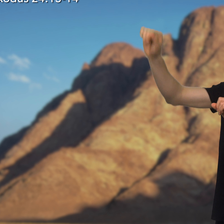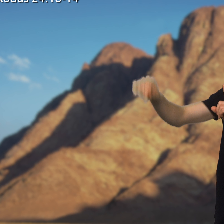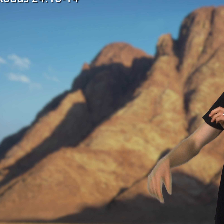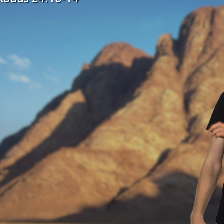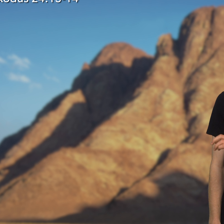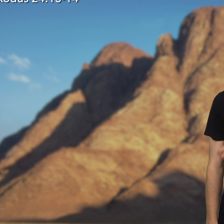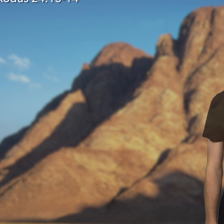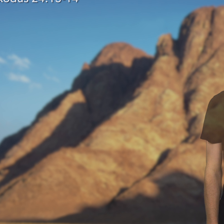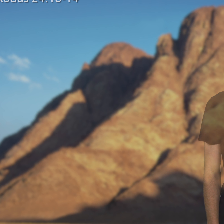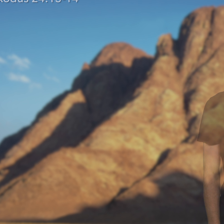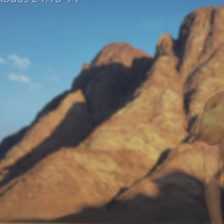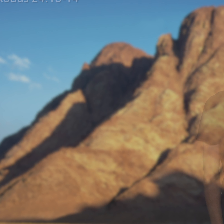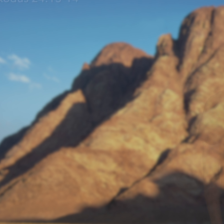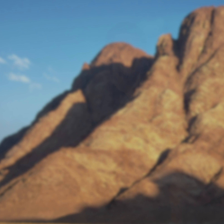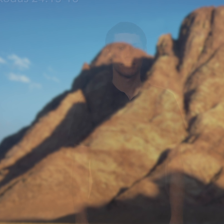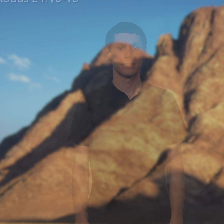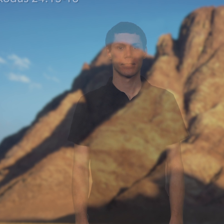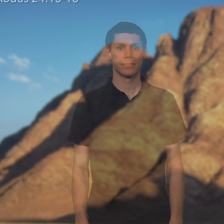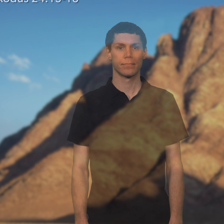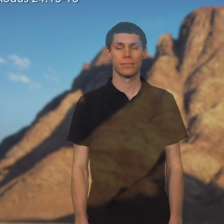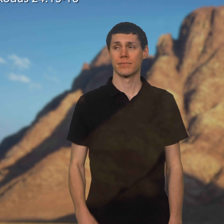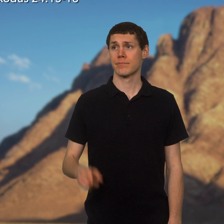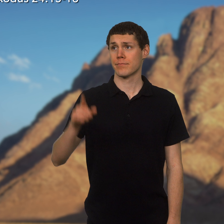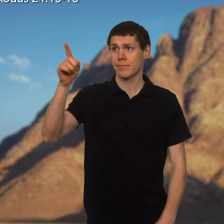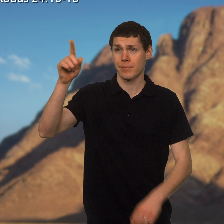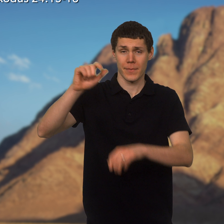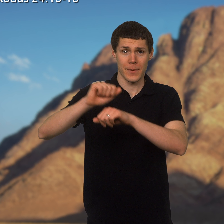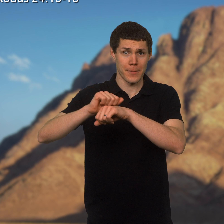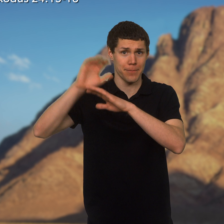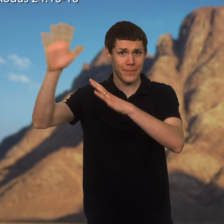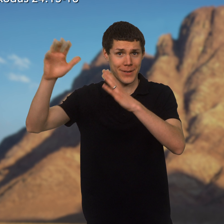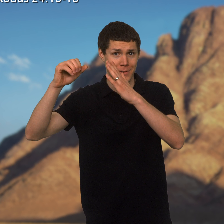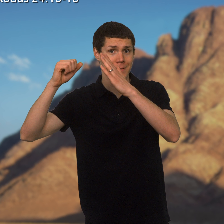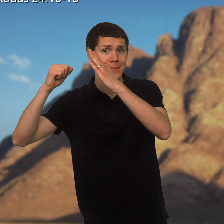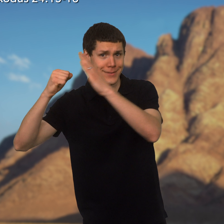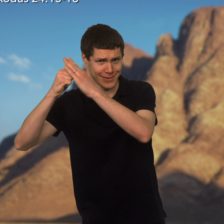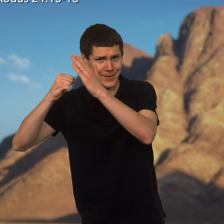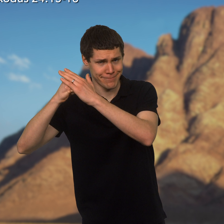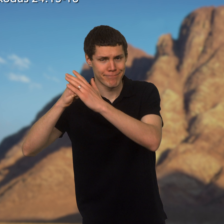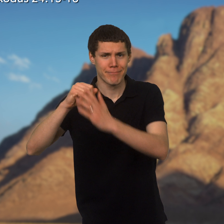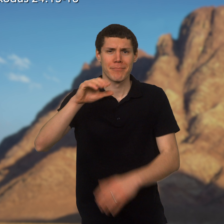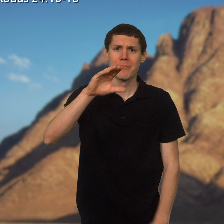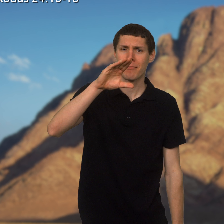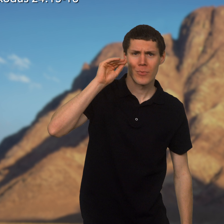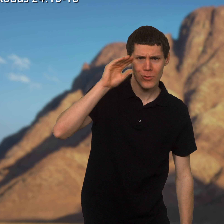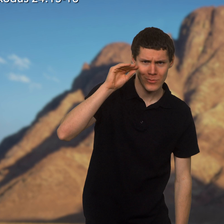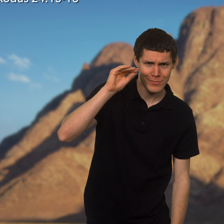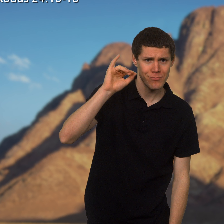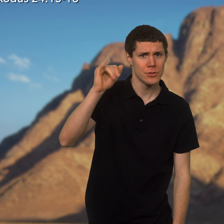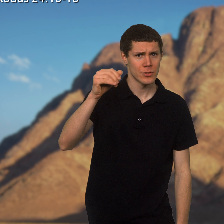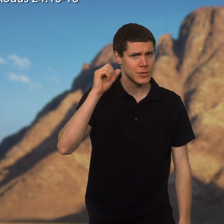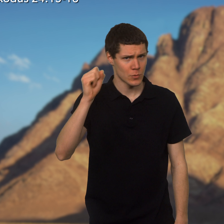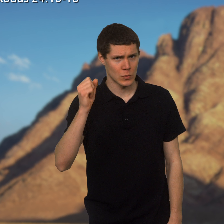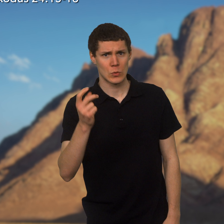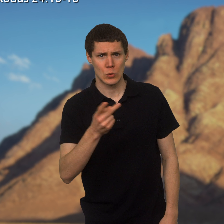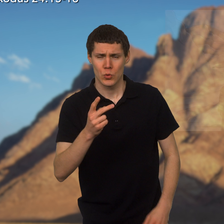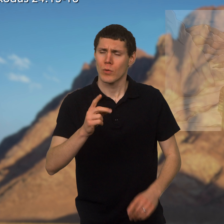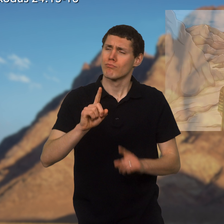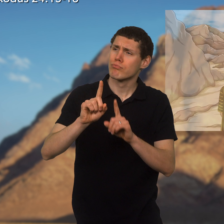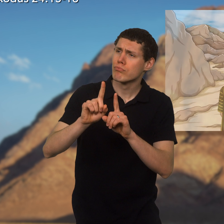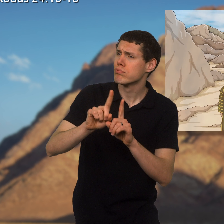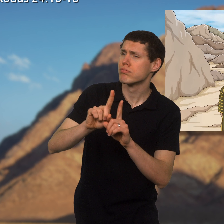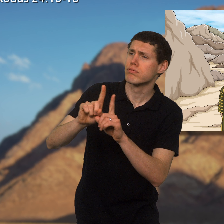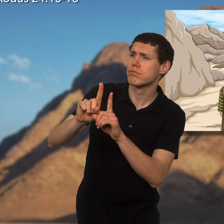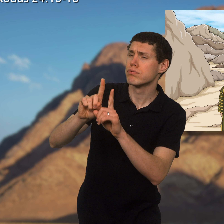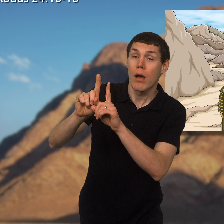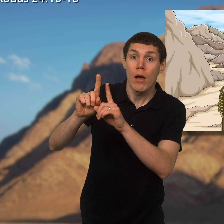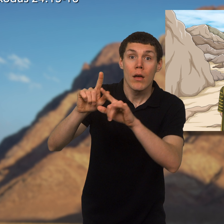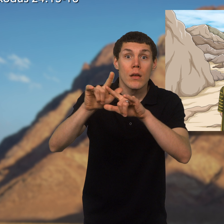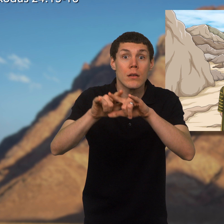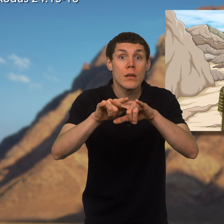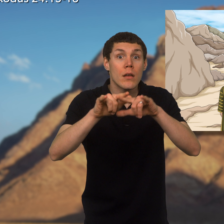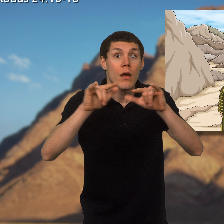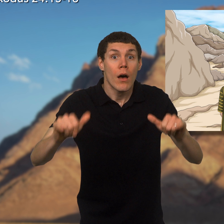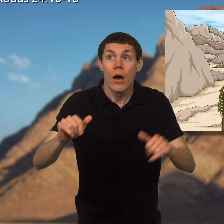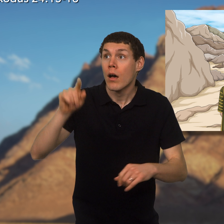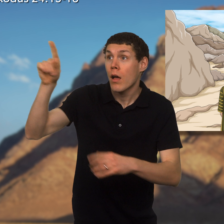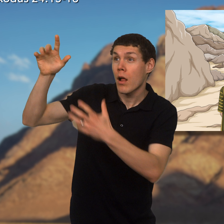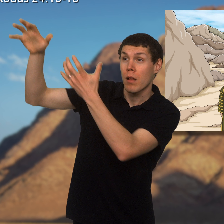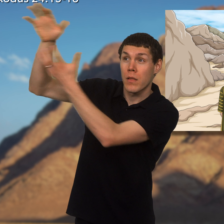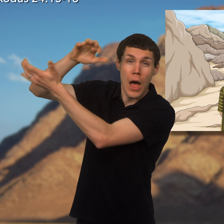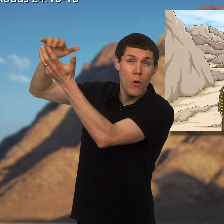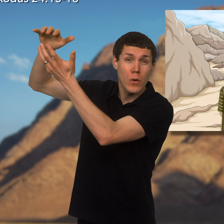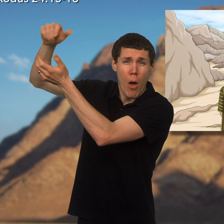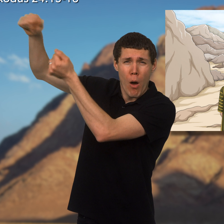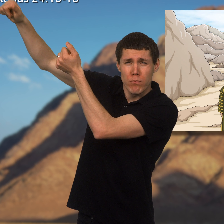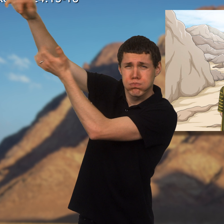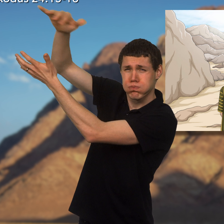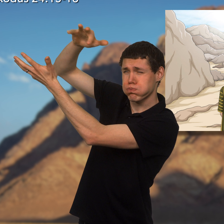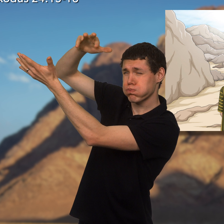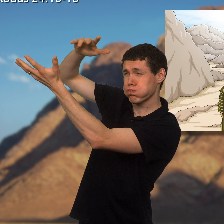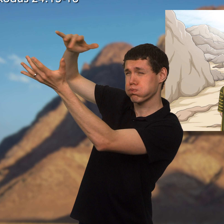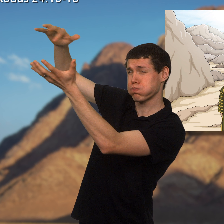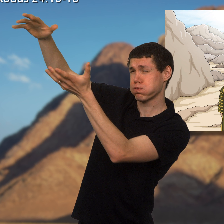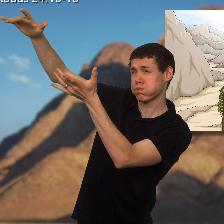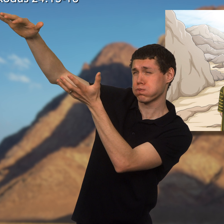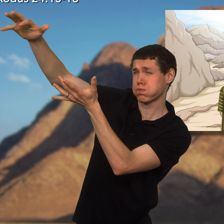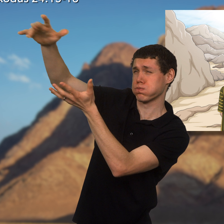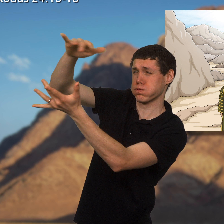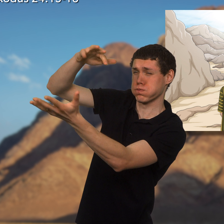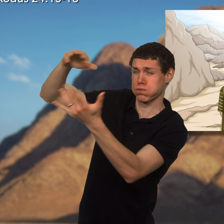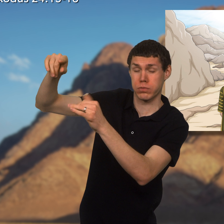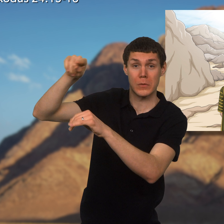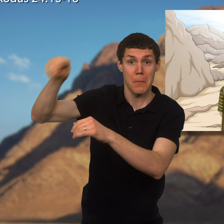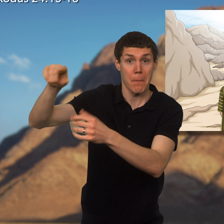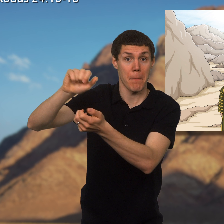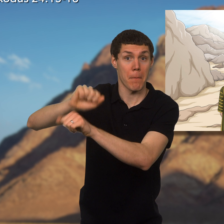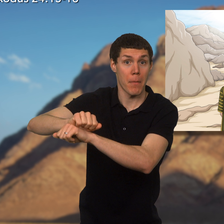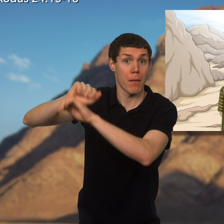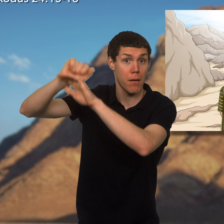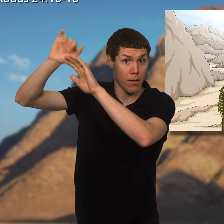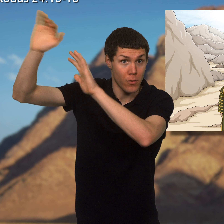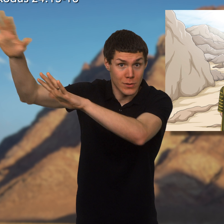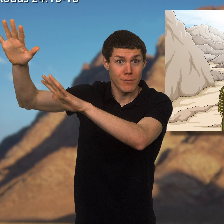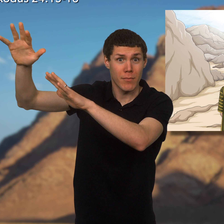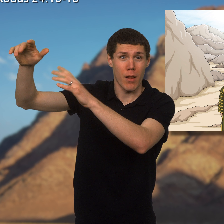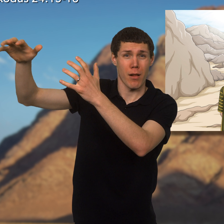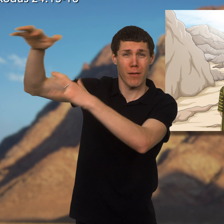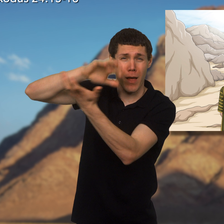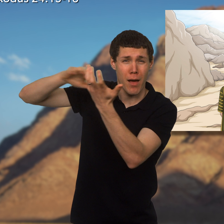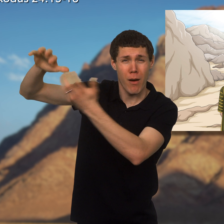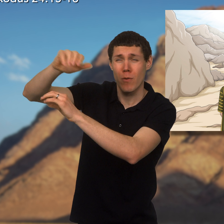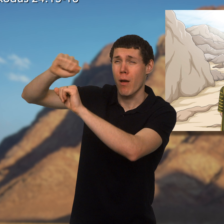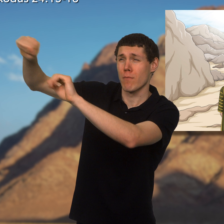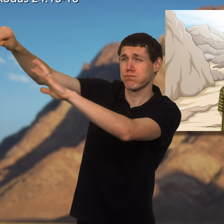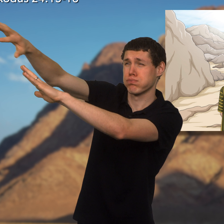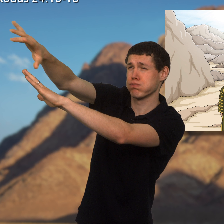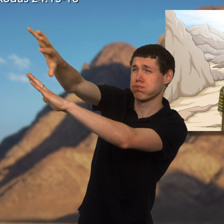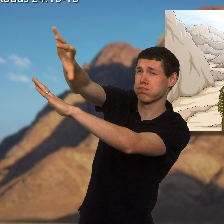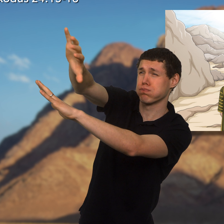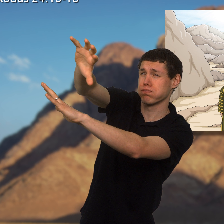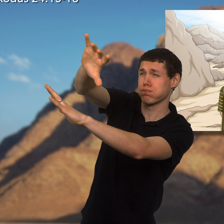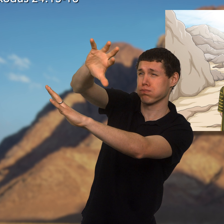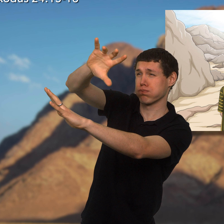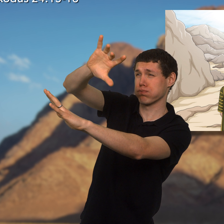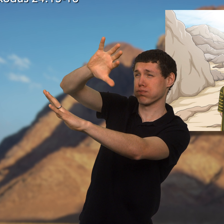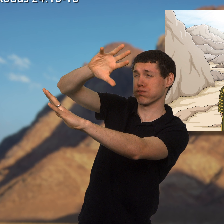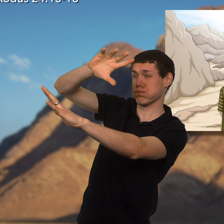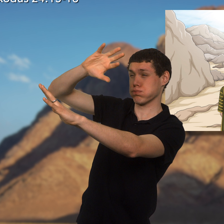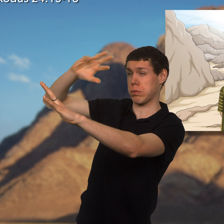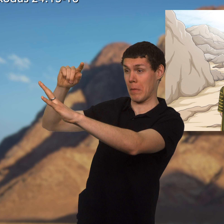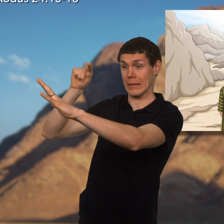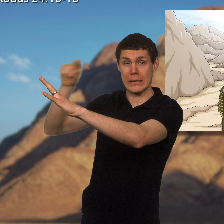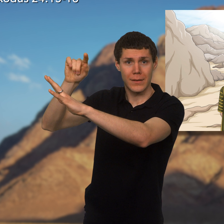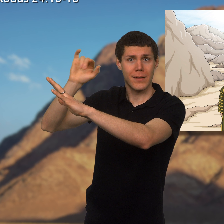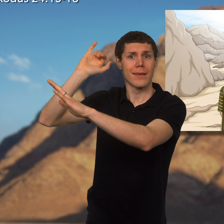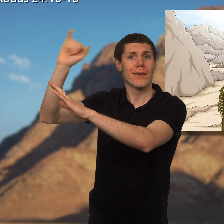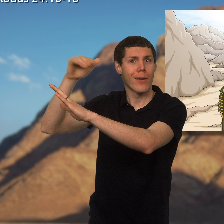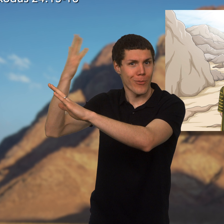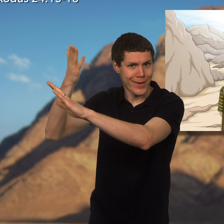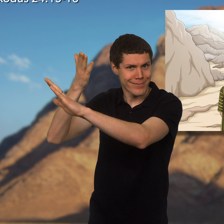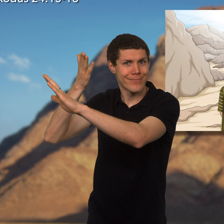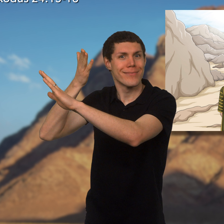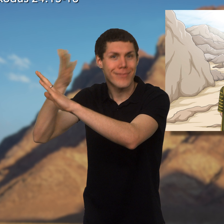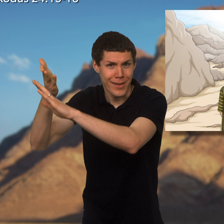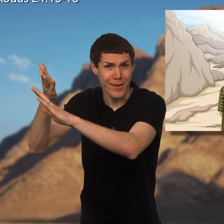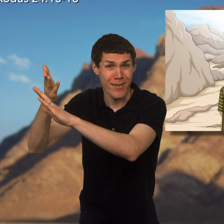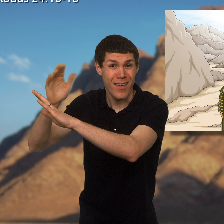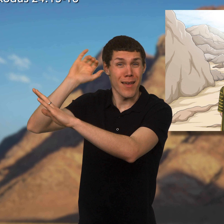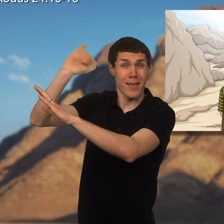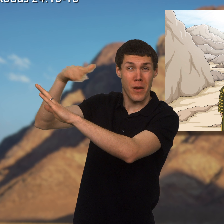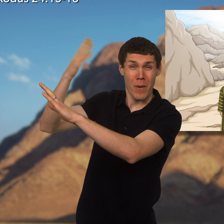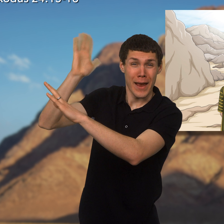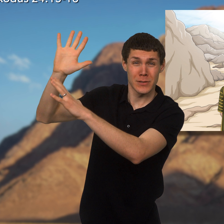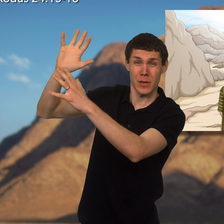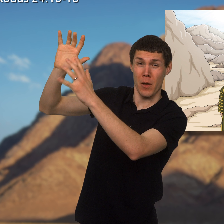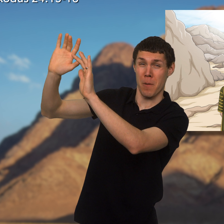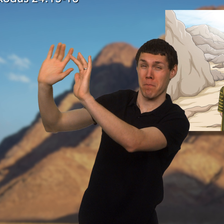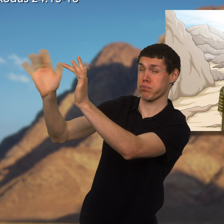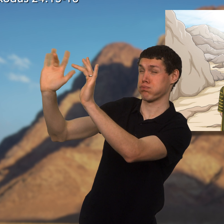When Moses went up on the mountain, the cloud covered it, and the glory of the LORD settled on Mount Sinai.